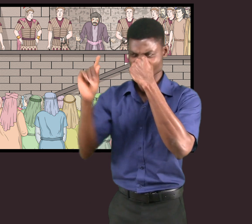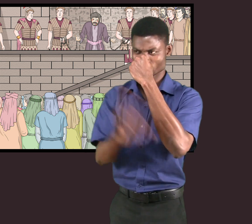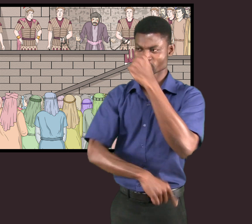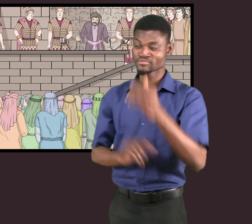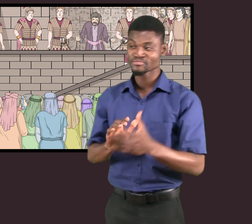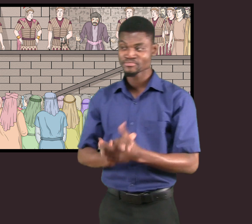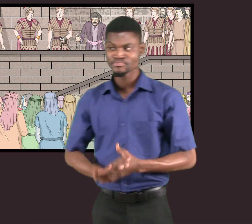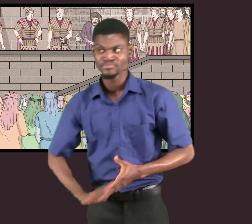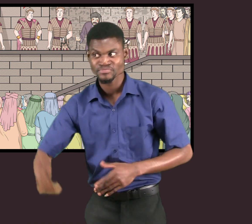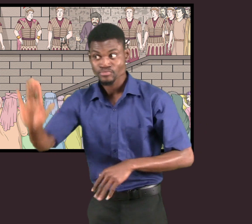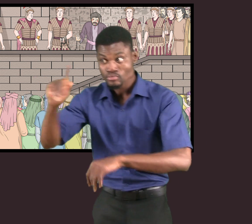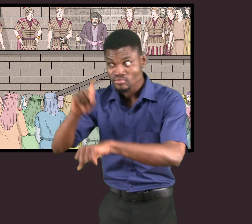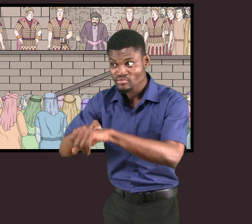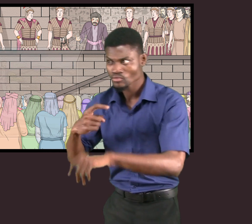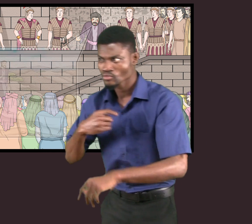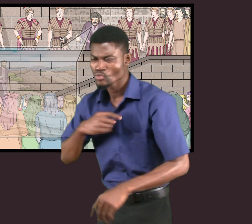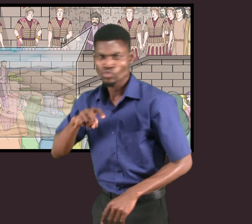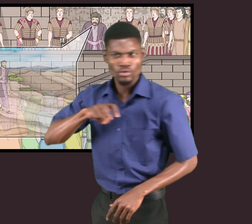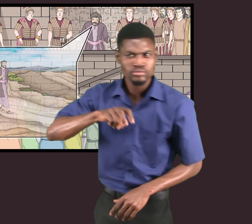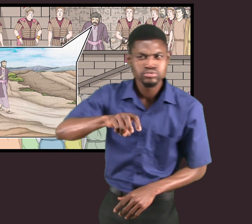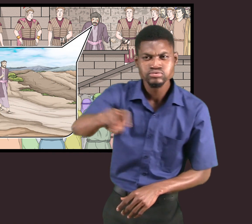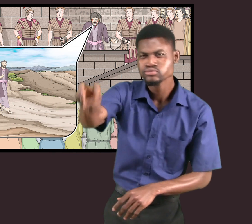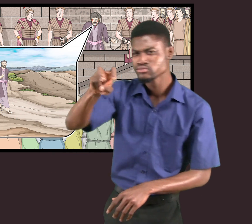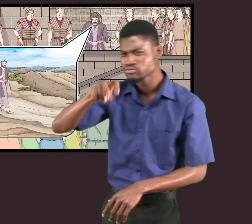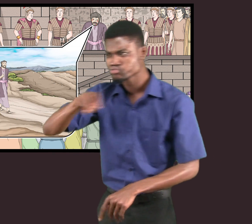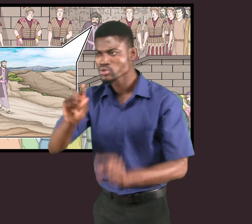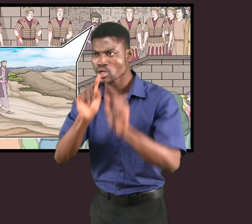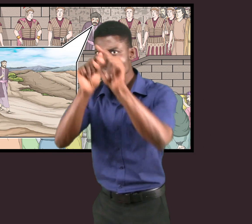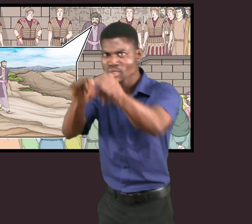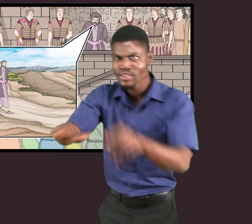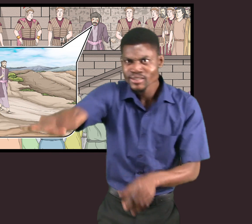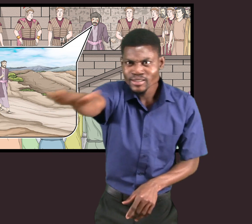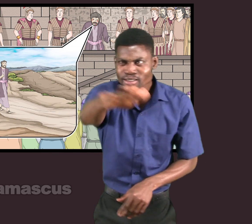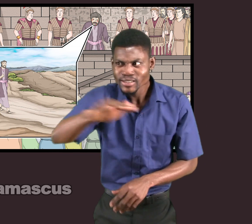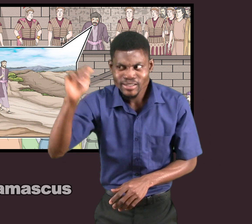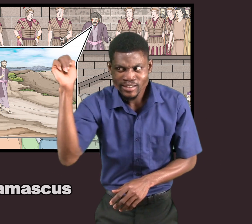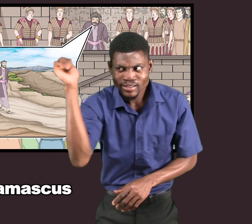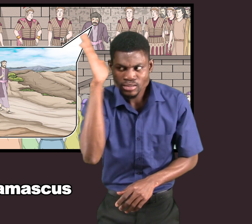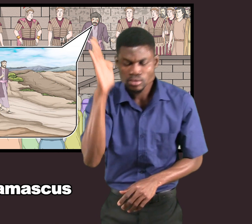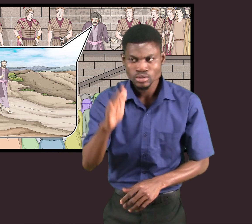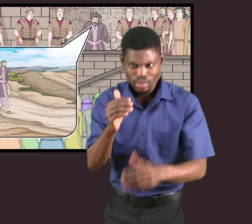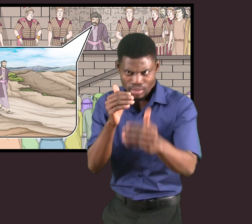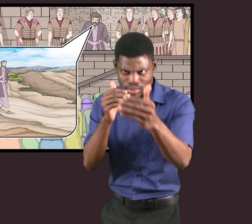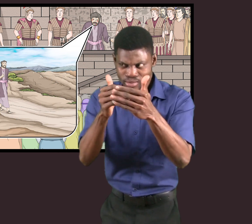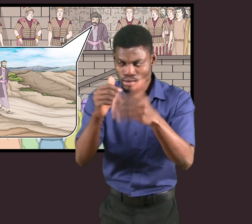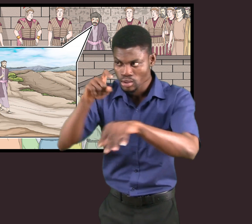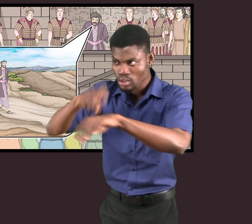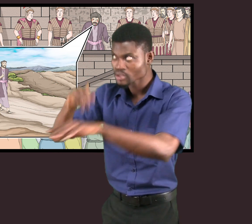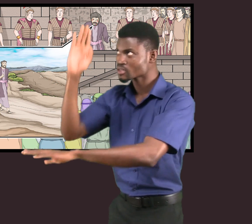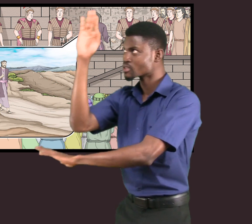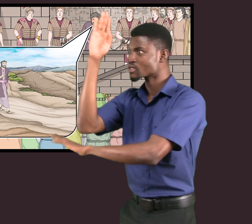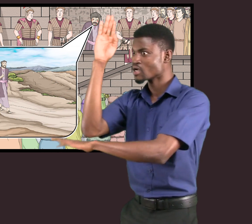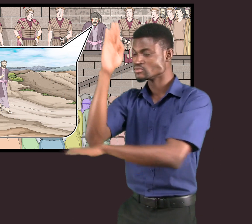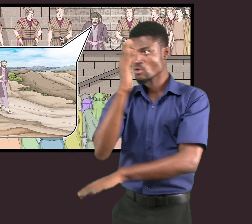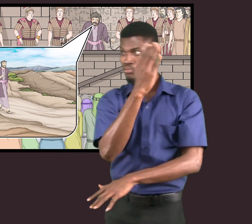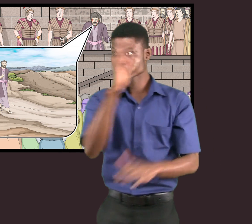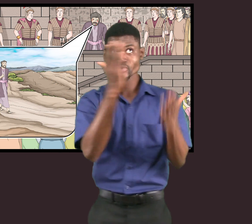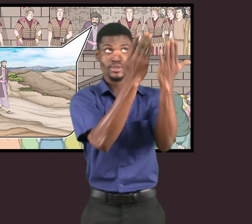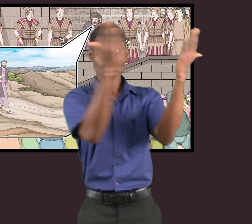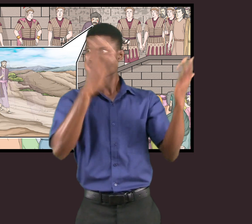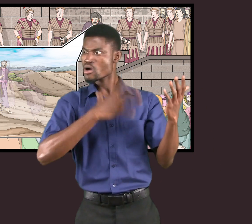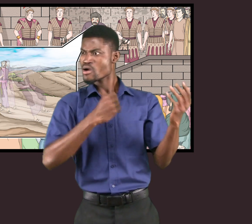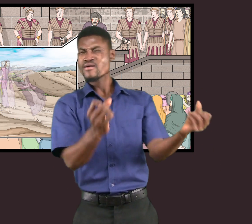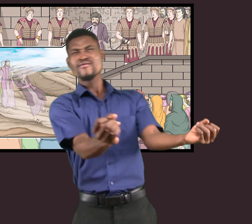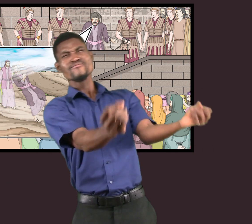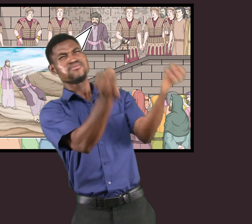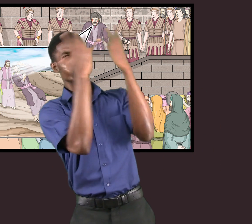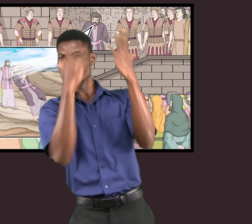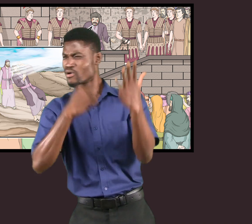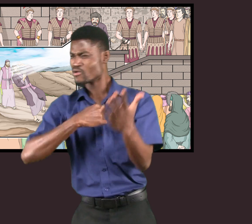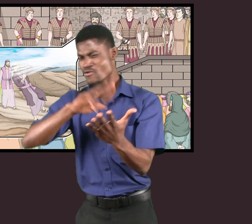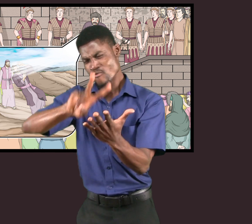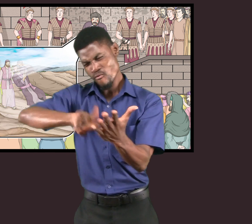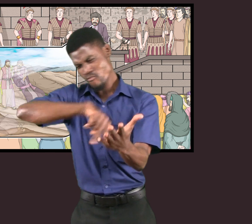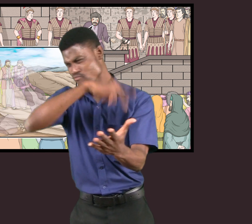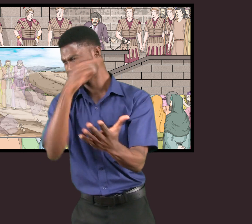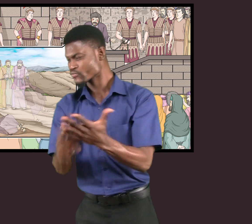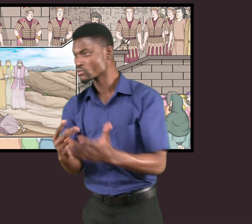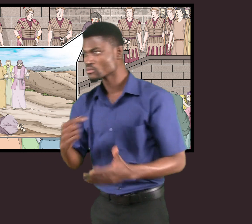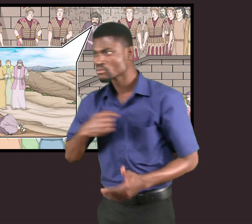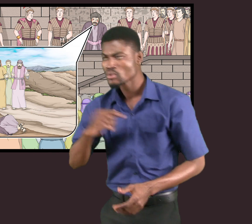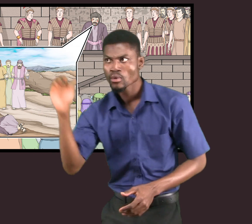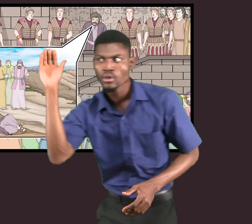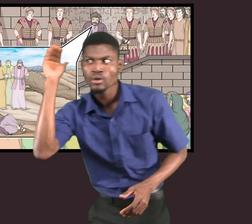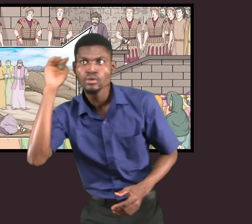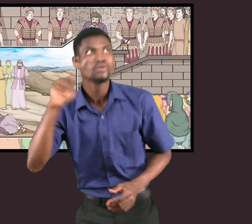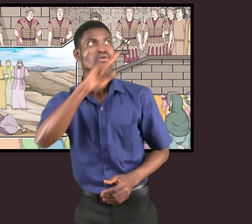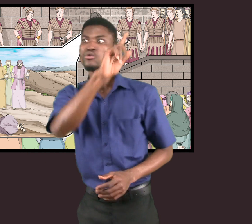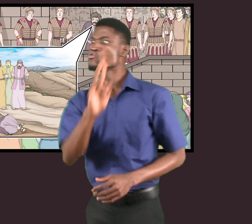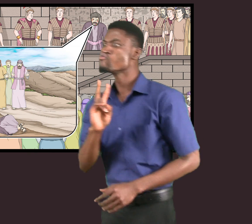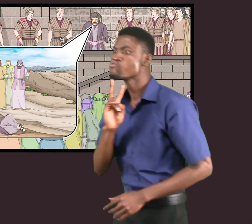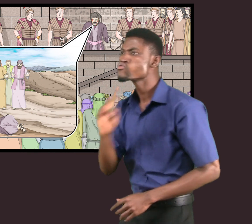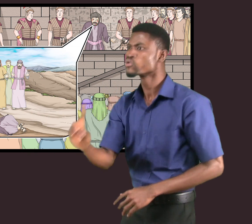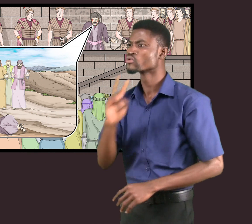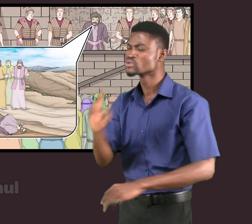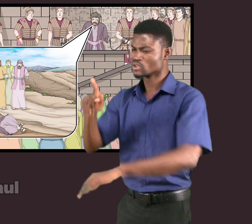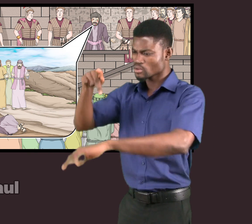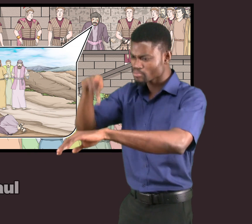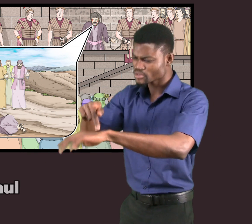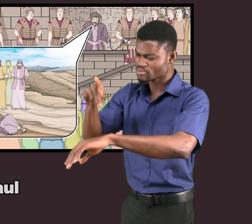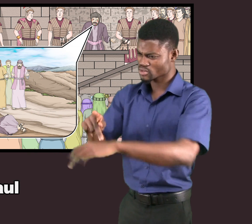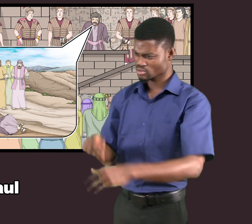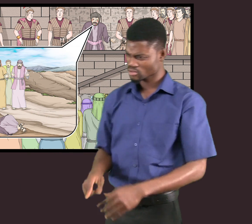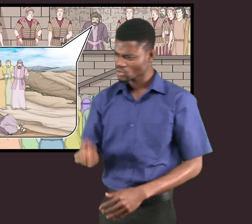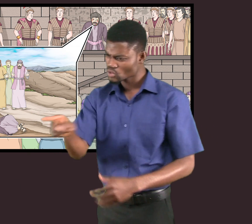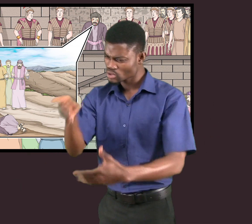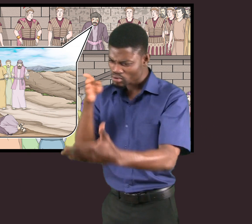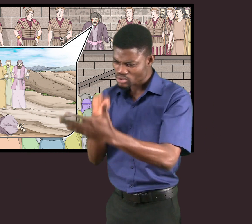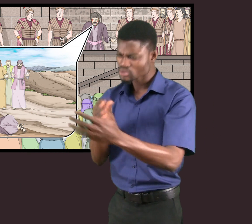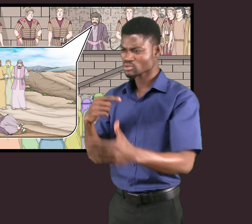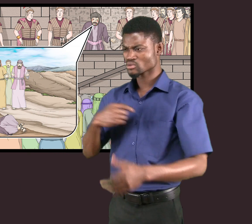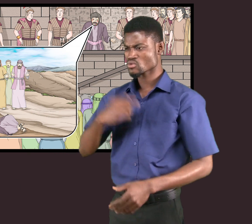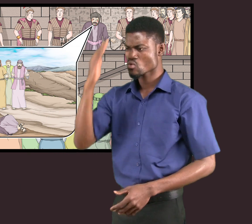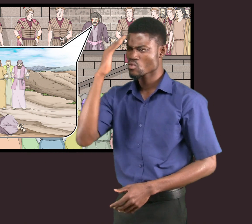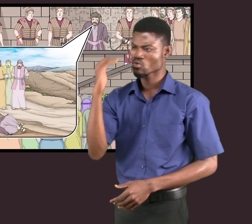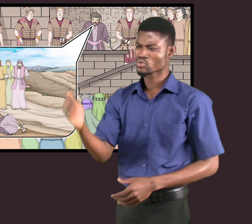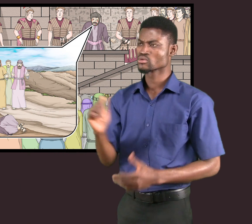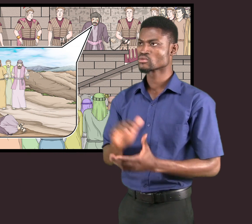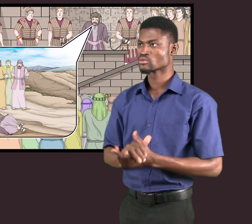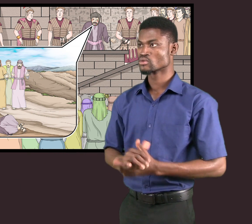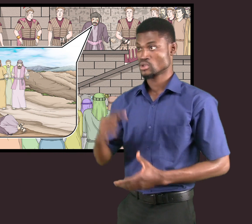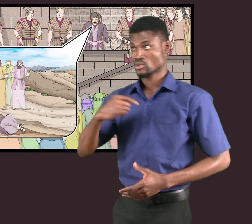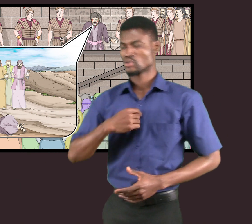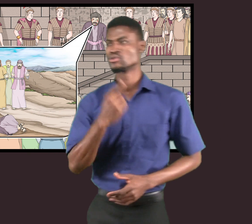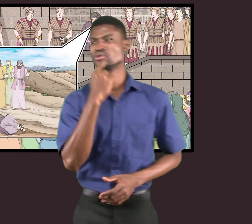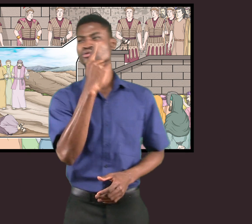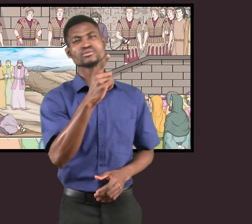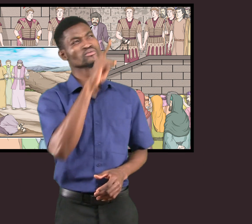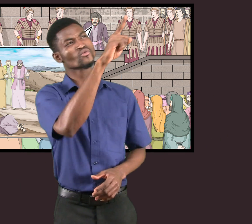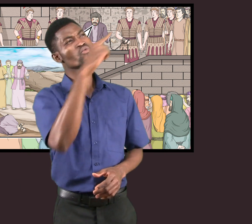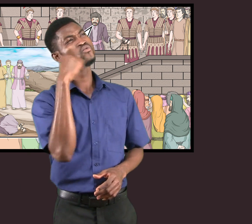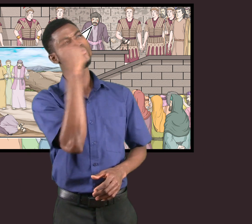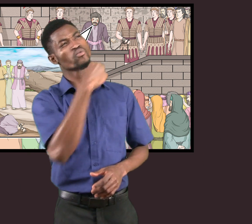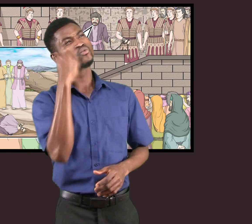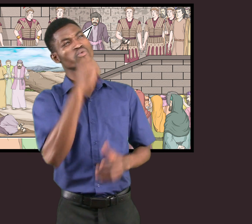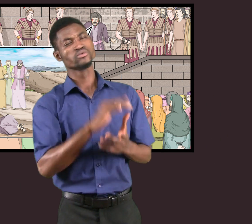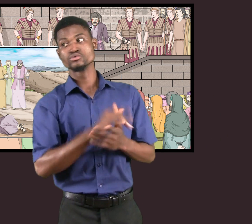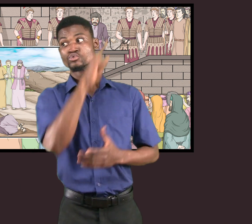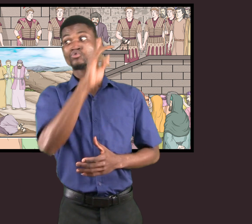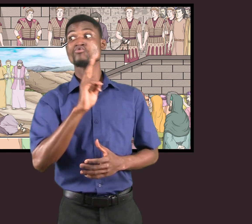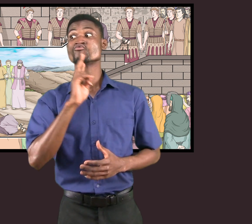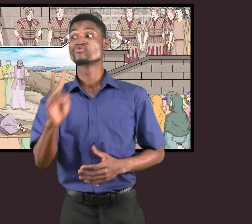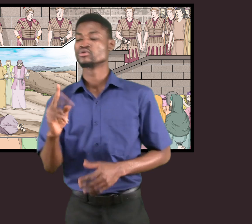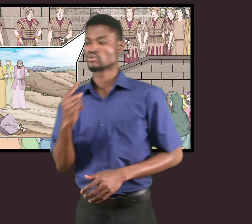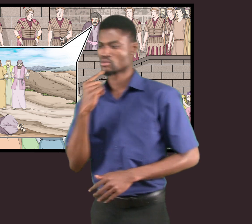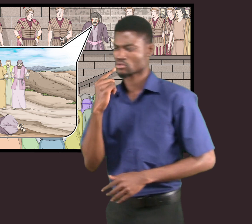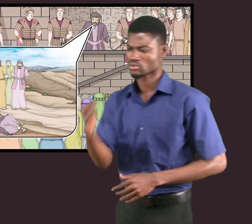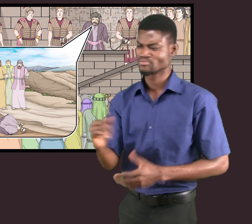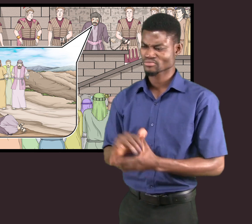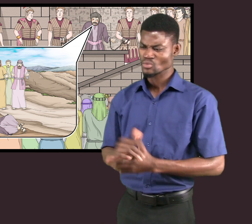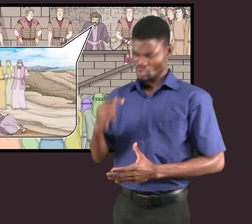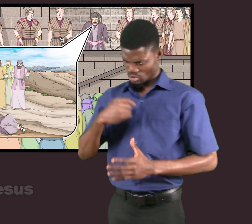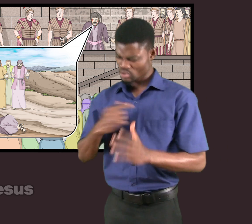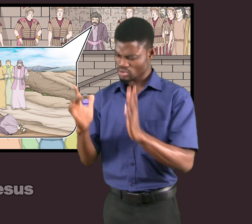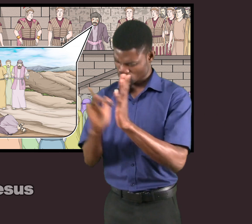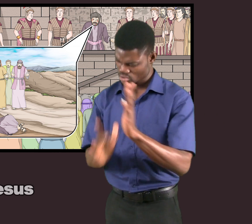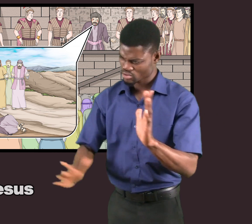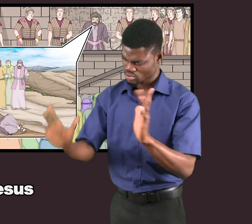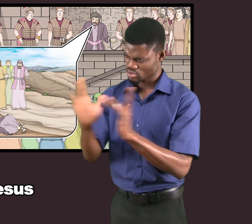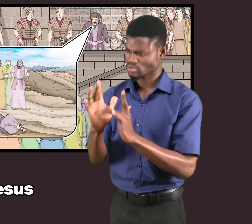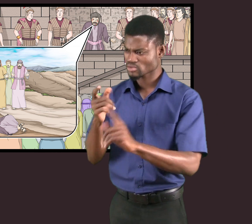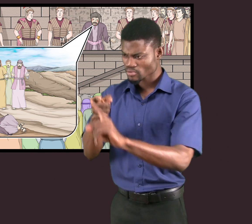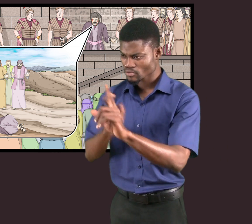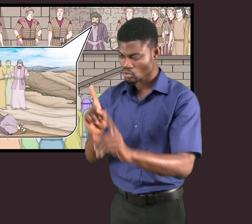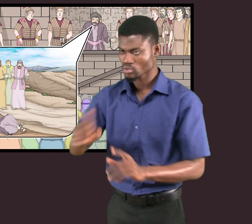I even obtained letters from them to their brothers in Damascus, and I was on my way to apprehend these people and bring them to Jerusalem to be punished. About noon as I was approaching Damascus, suddenly a bright light from heaven flashed around me. I fell to the ground and heard a voice say to me, ‘Saul, Saul, why do you persecute Me?’ ‘Who are You, Lord?’ I asked.